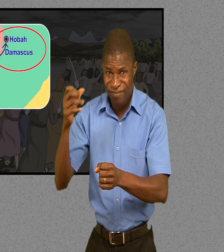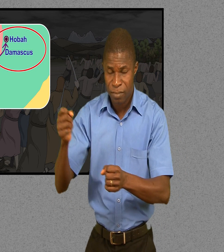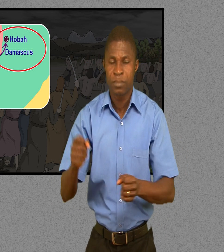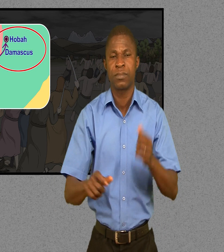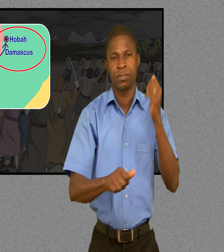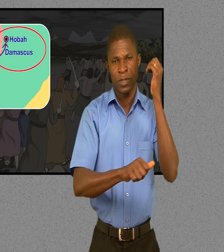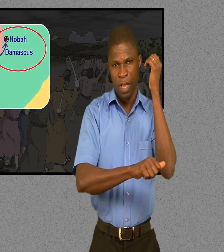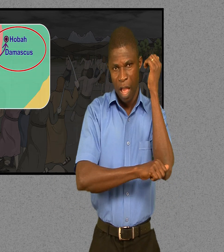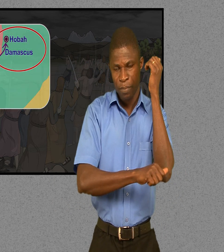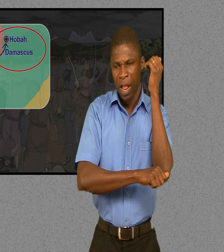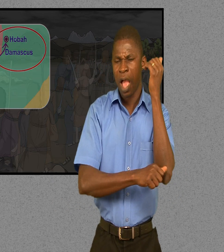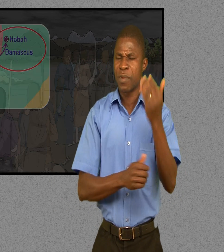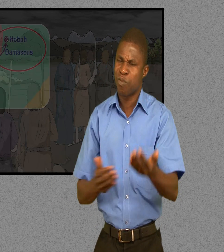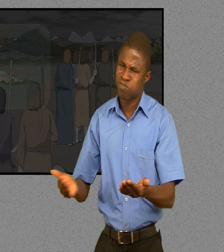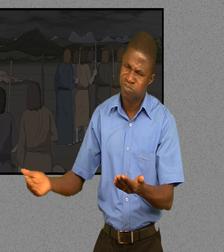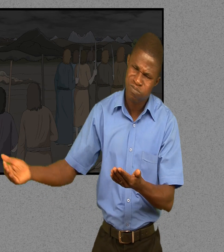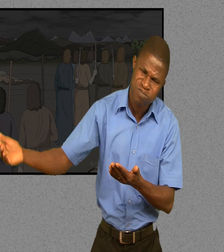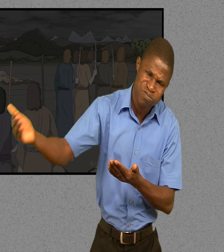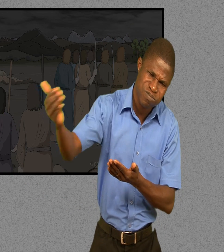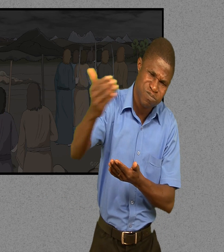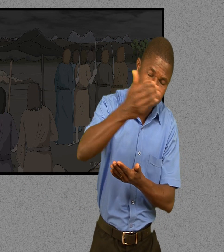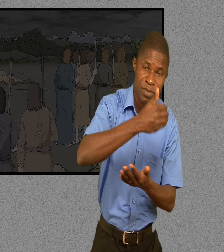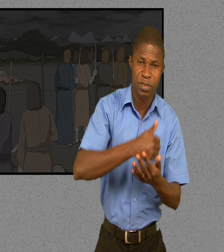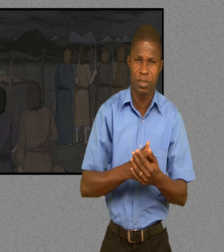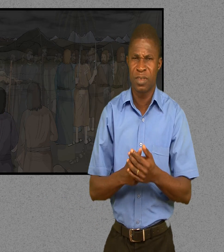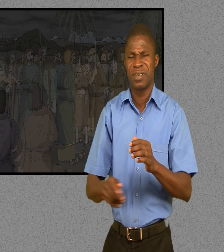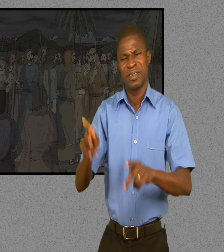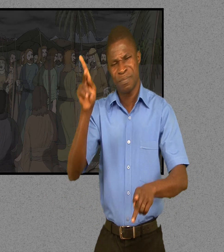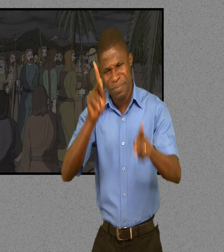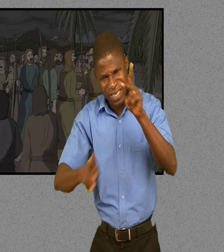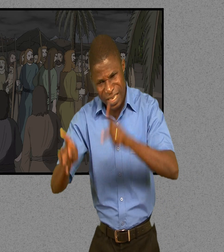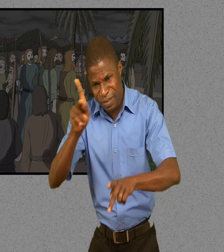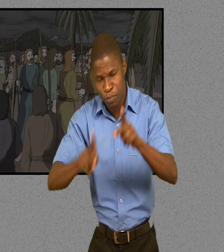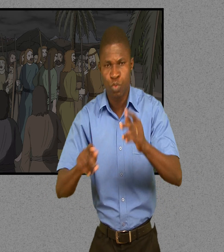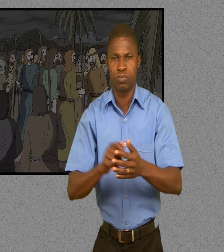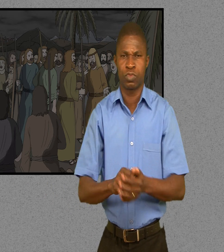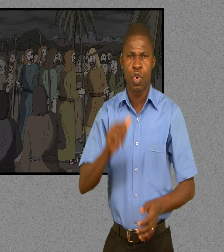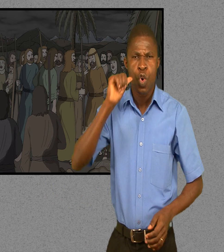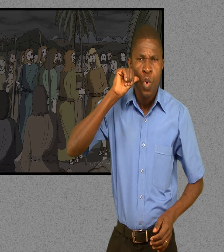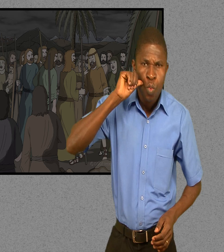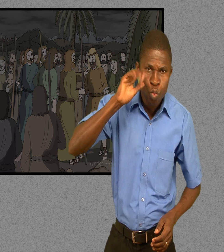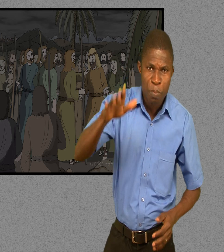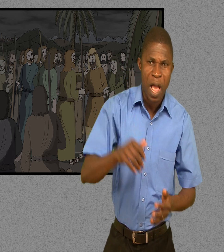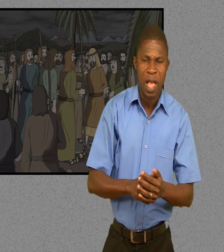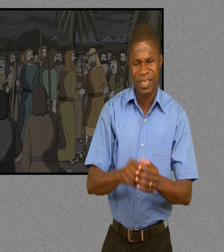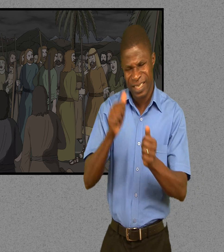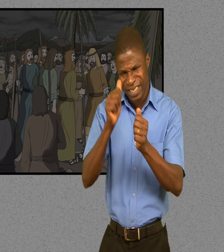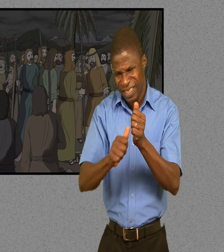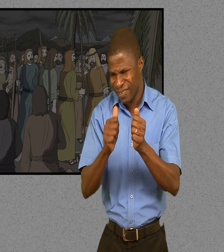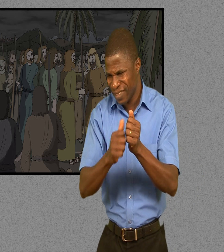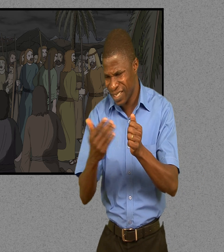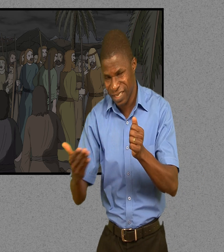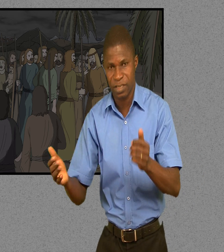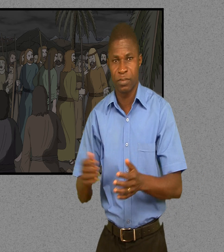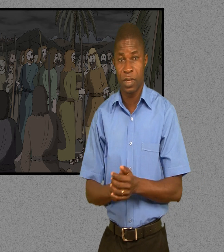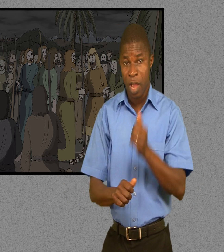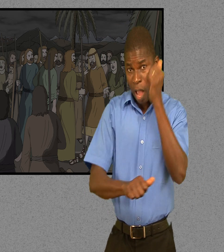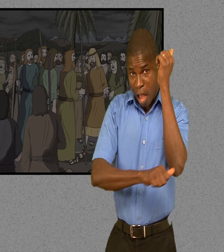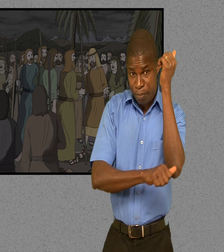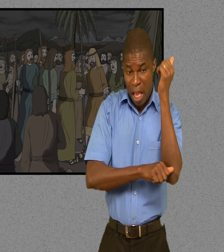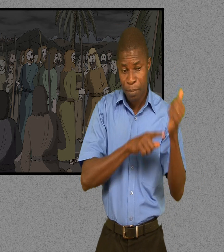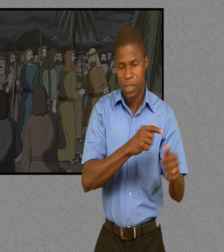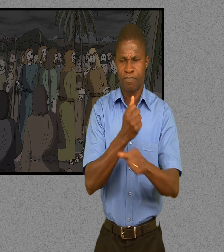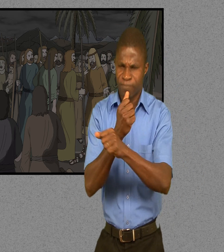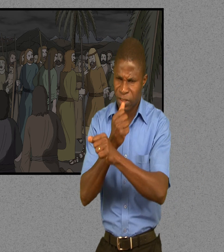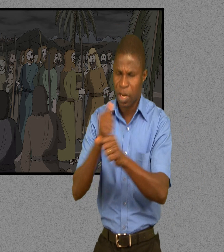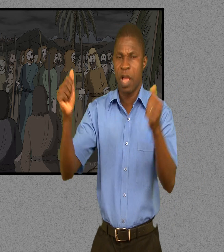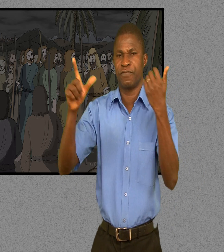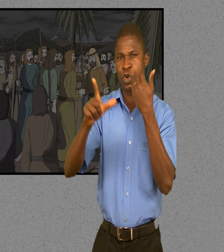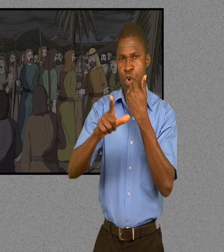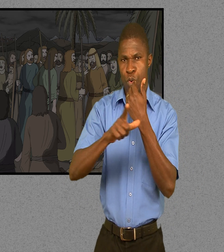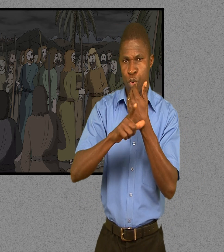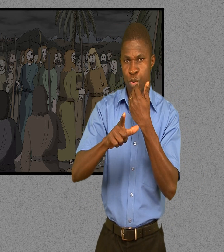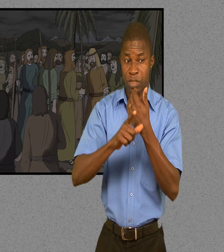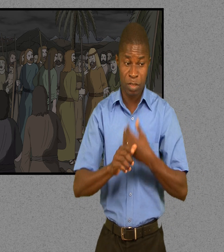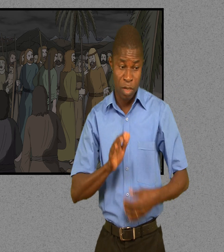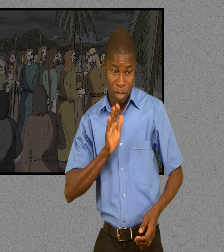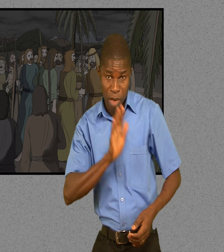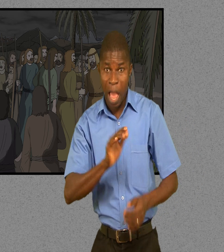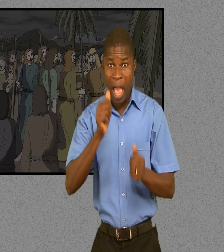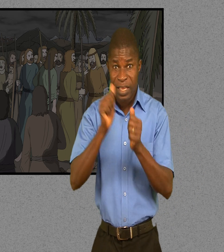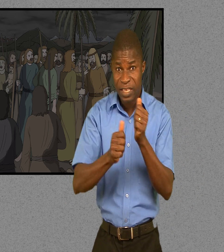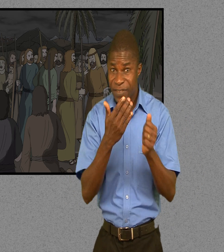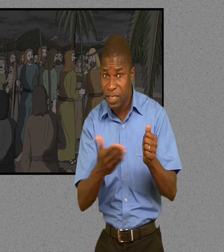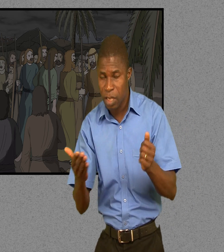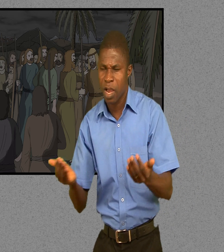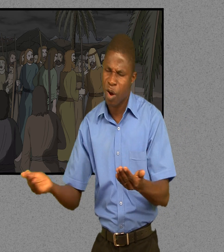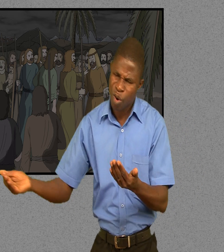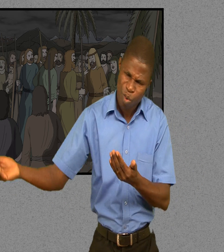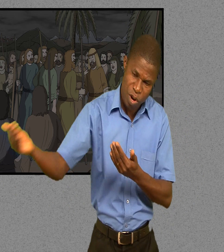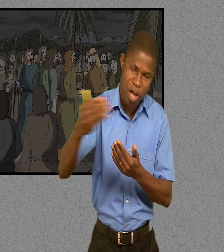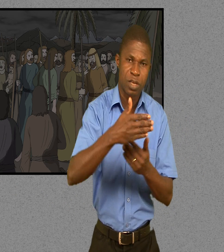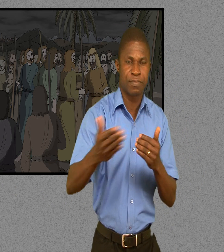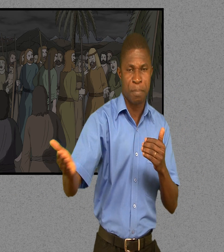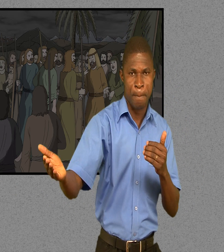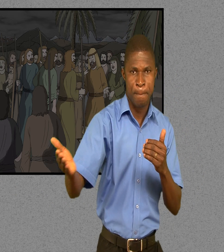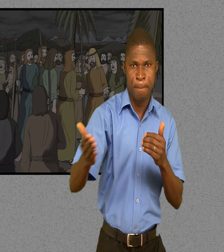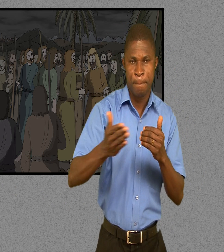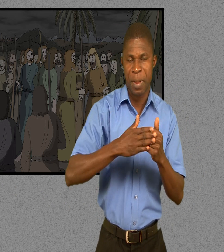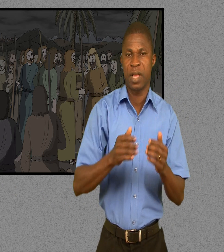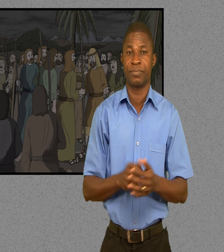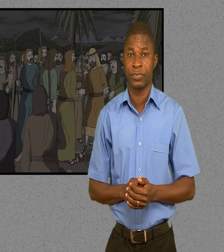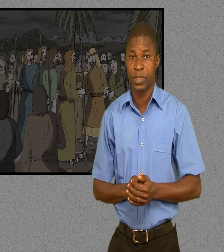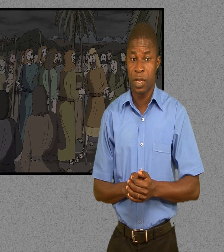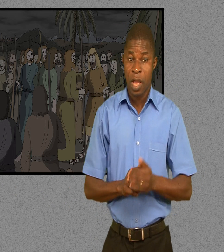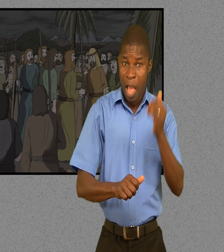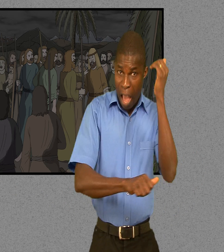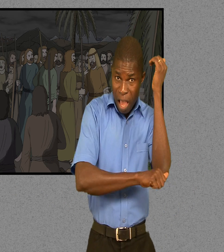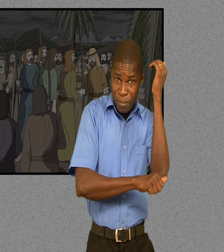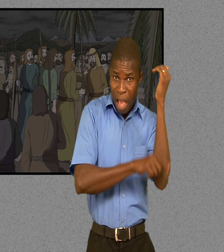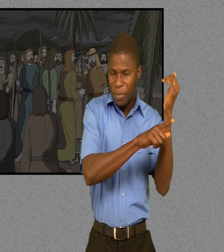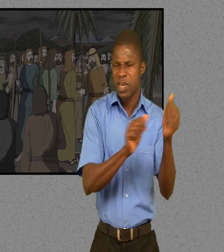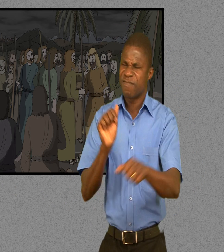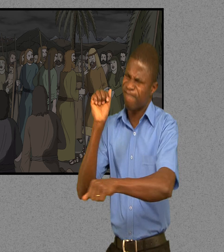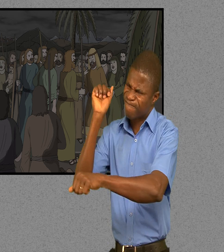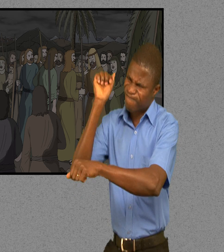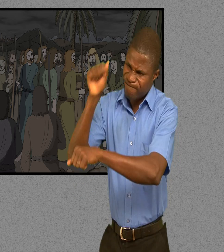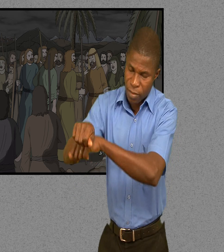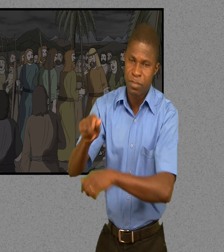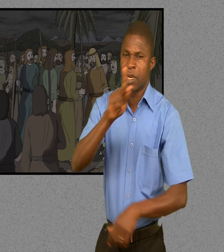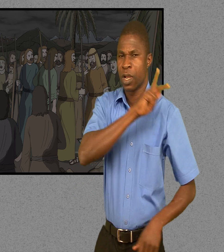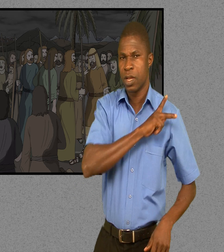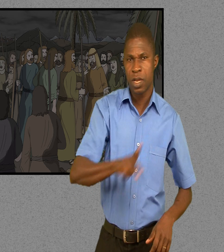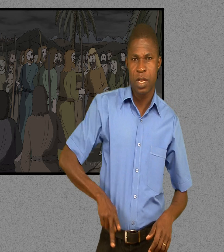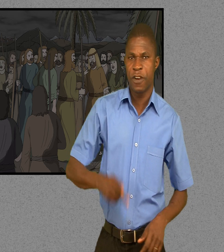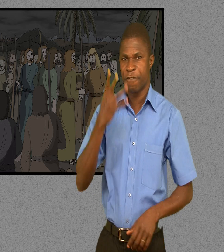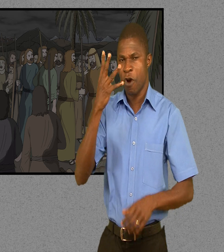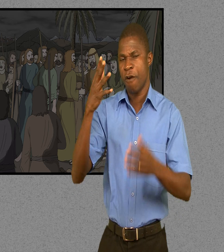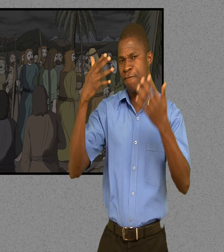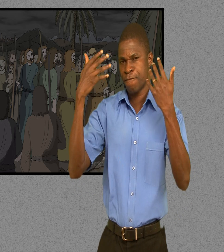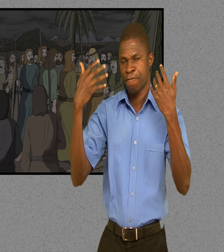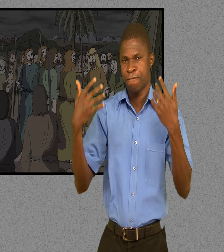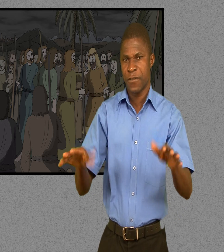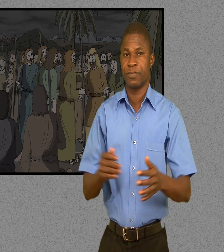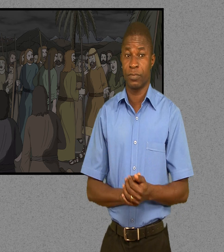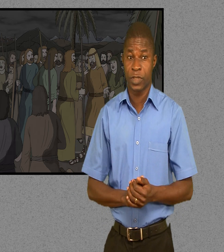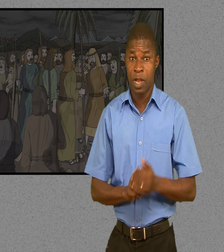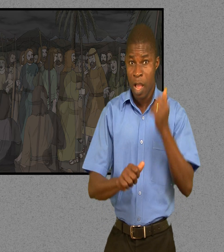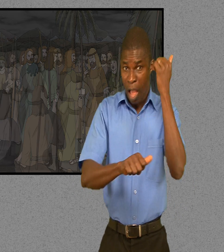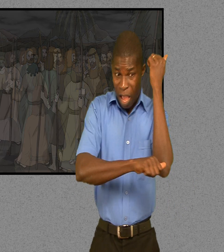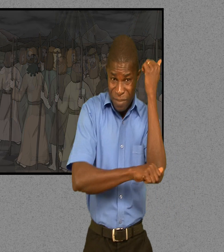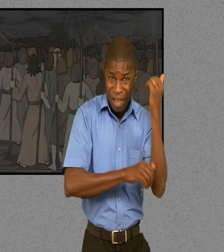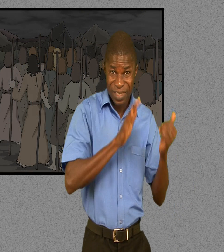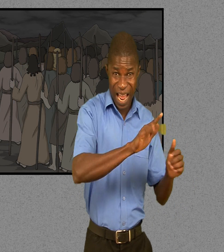He retrieved all the goods, as well as his relative Lot and his possessions, together with the women and the rest of the people.